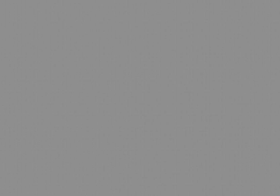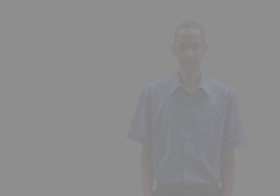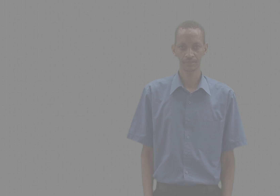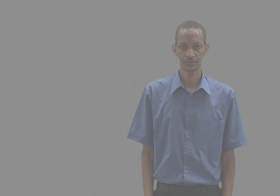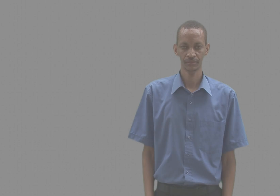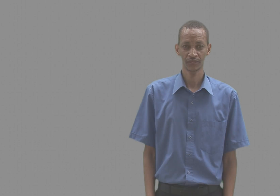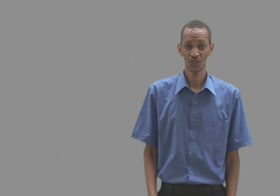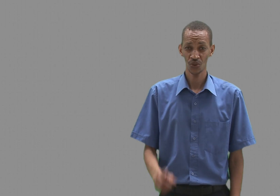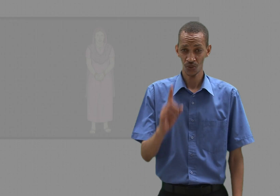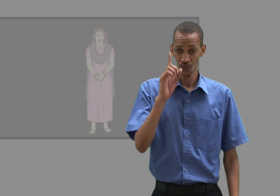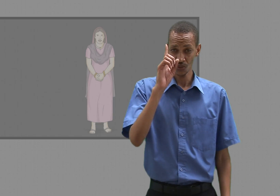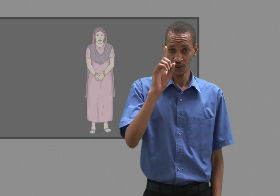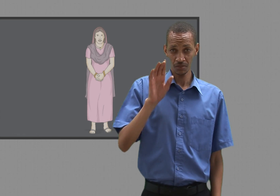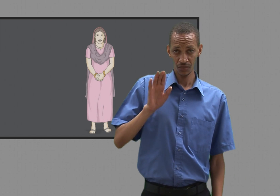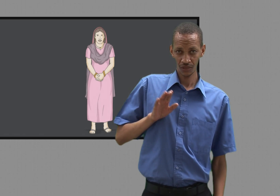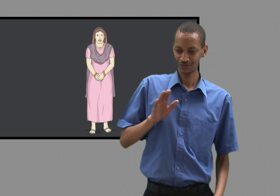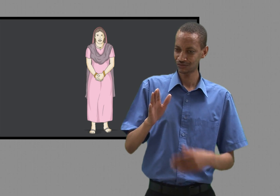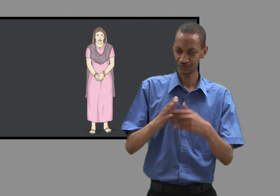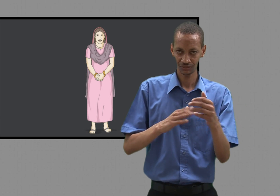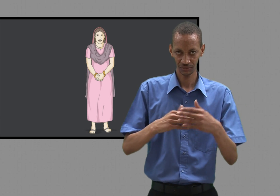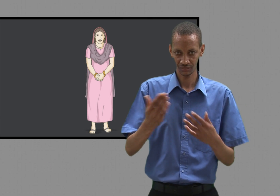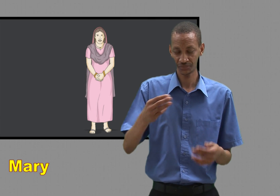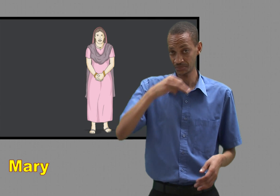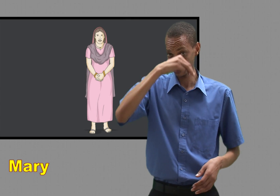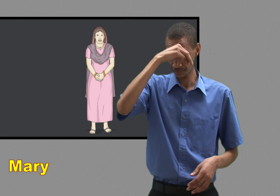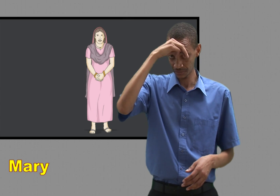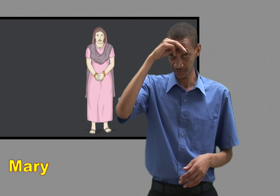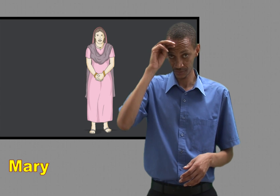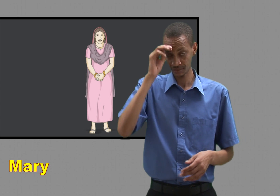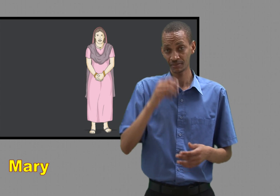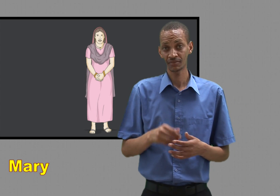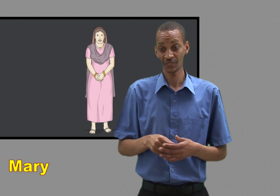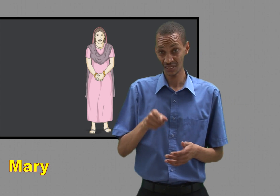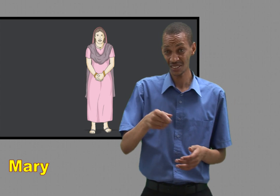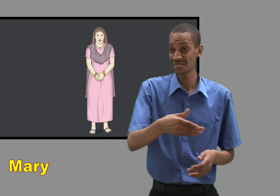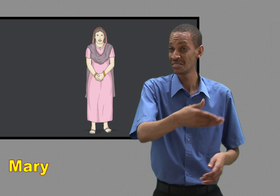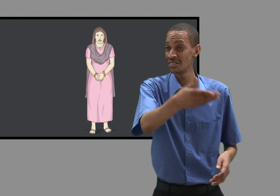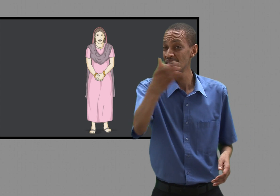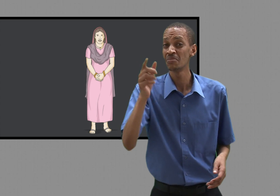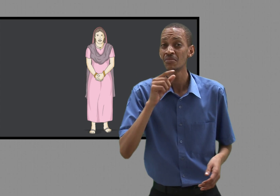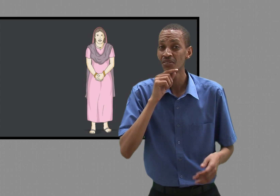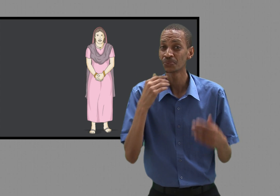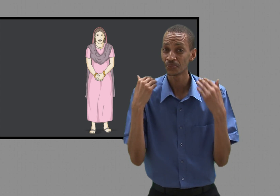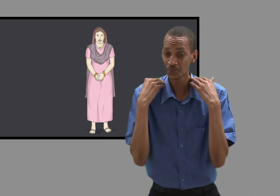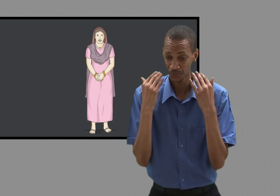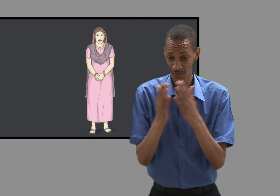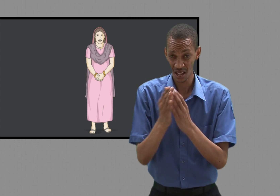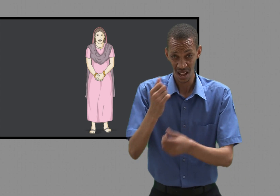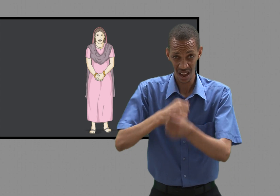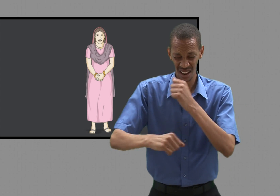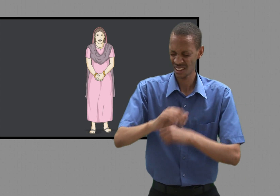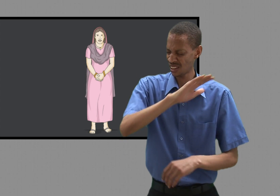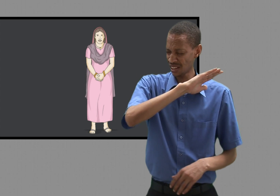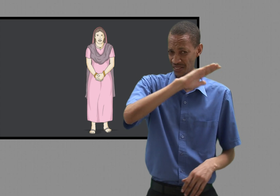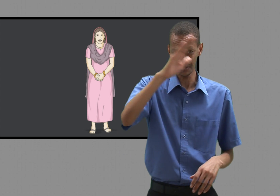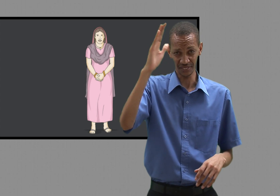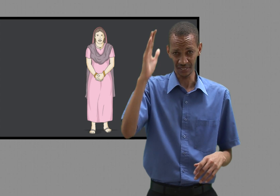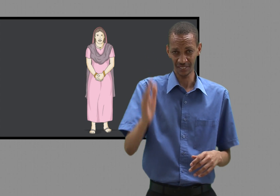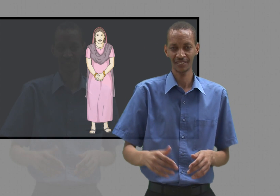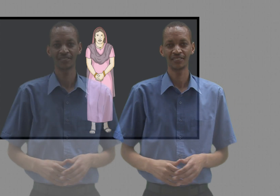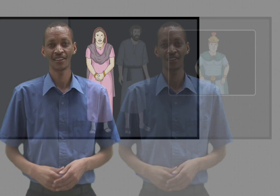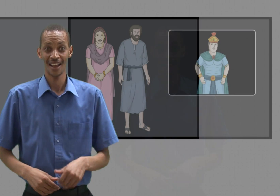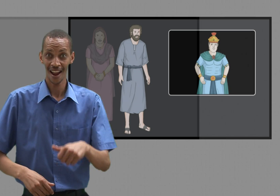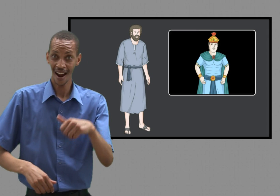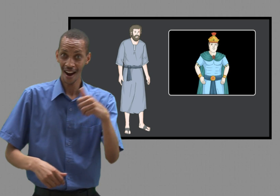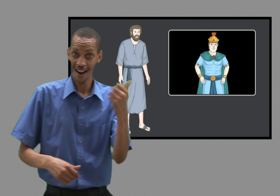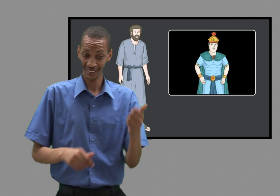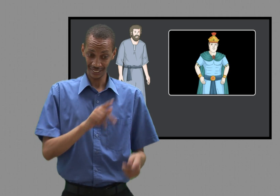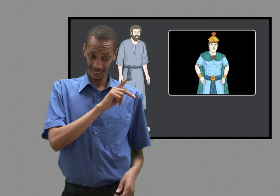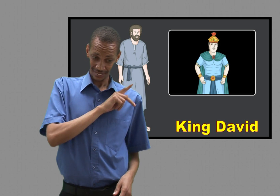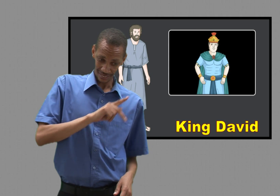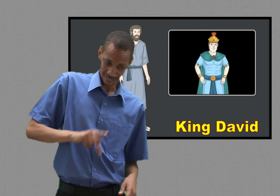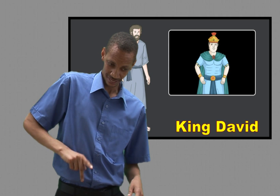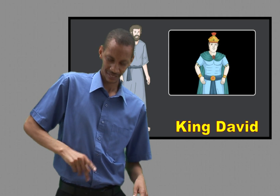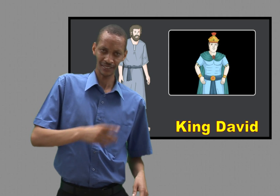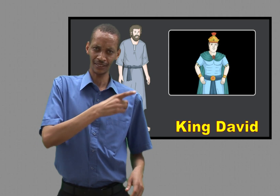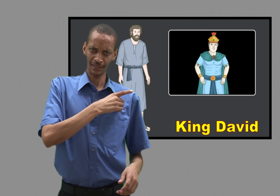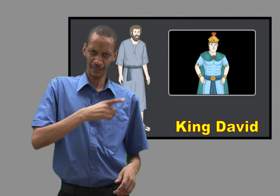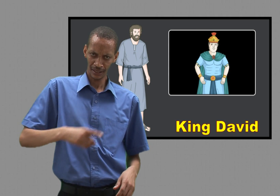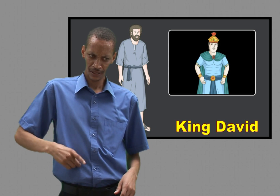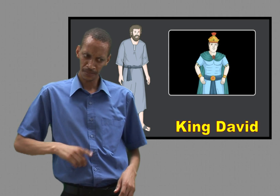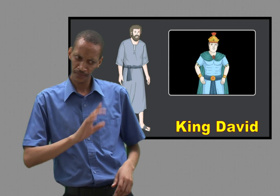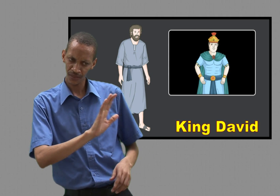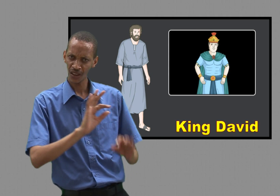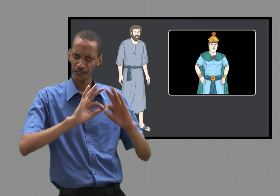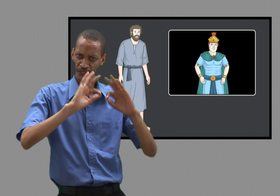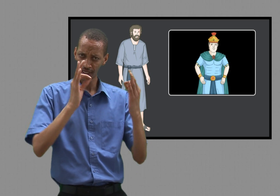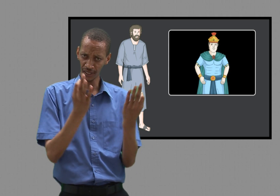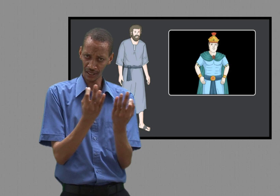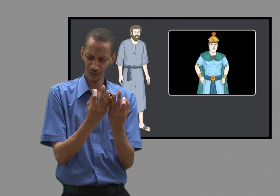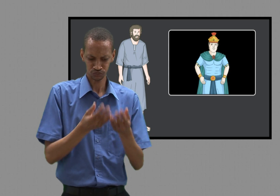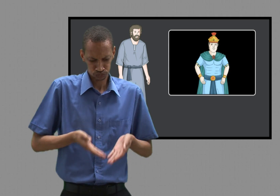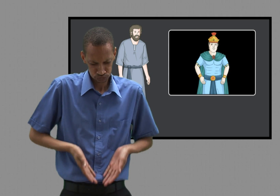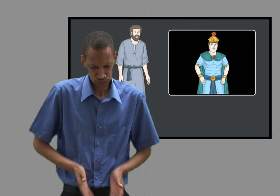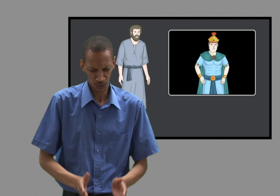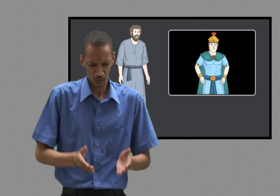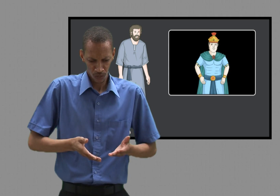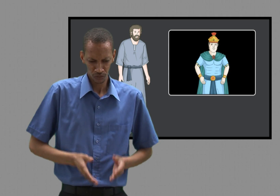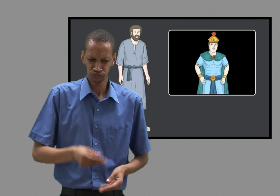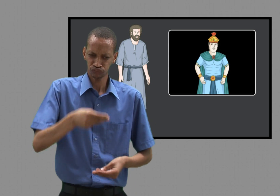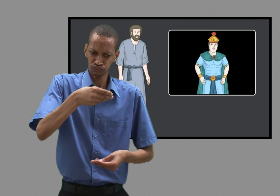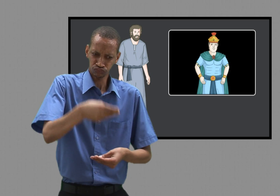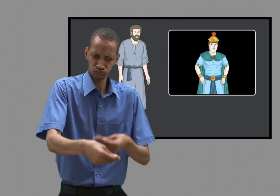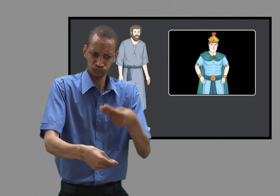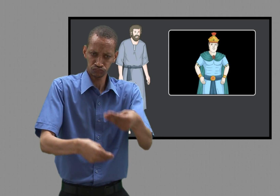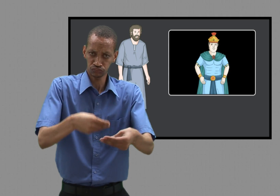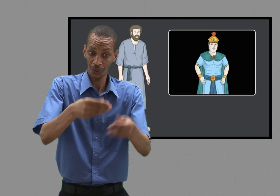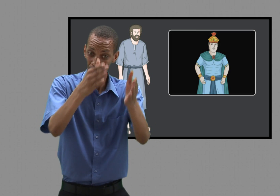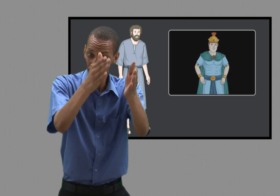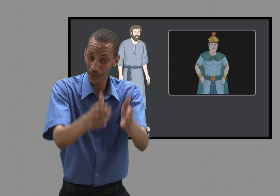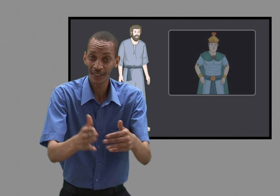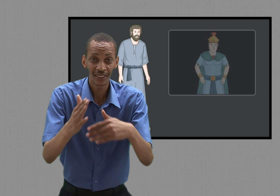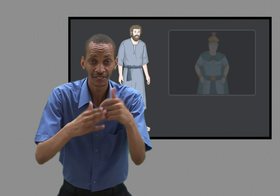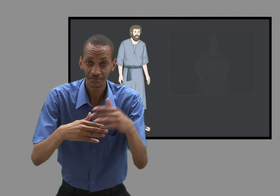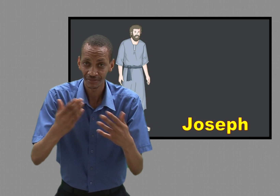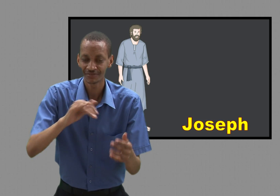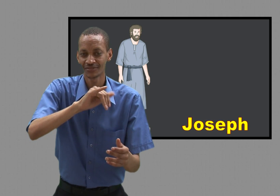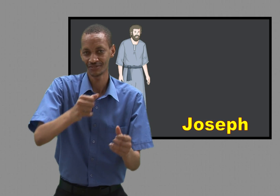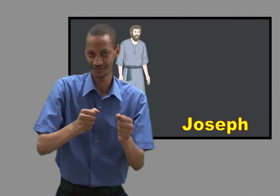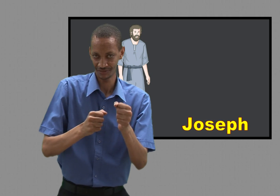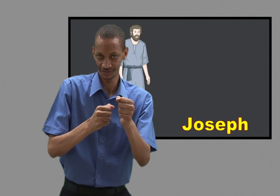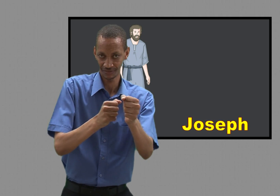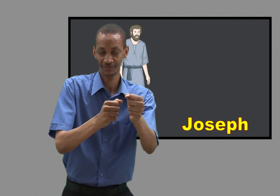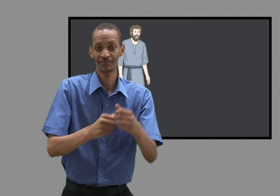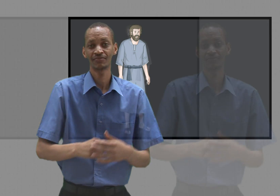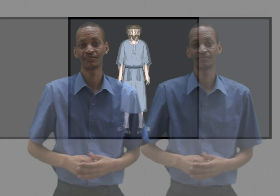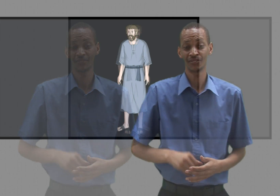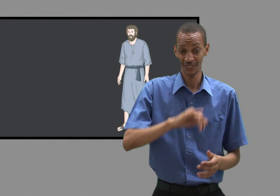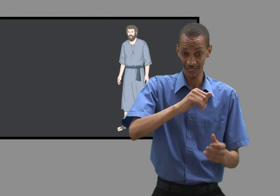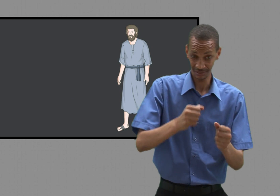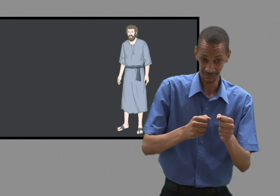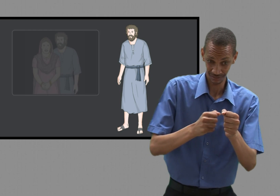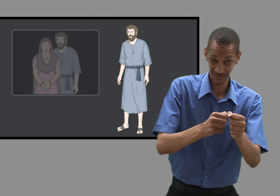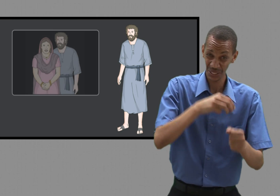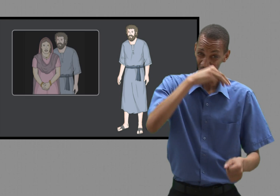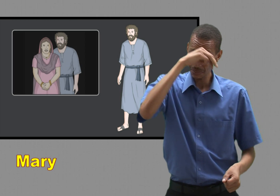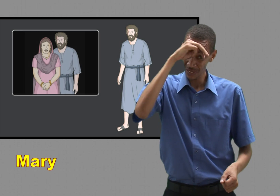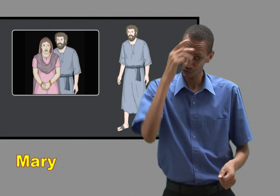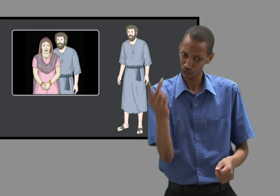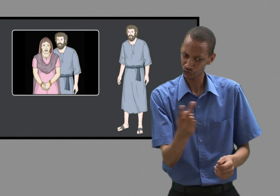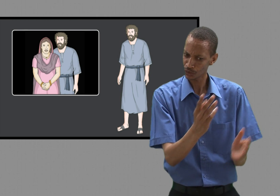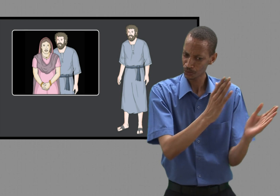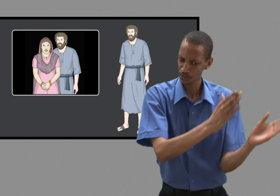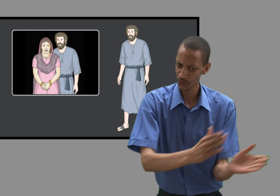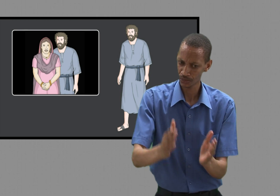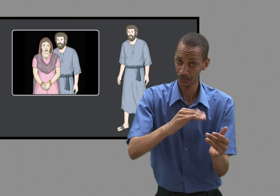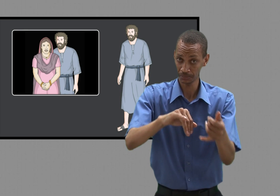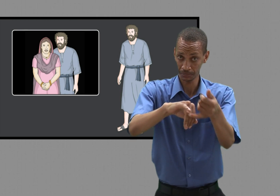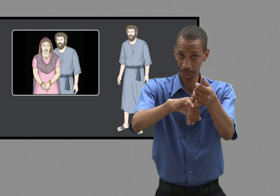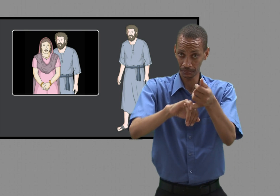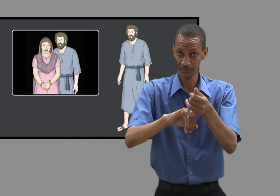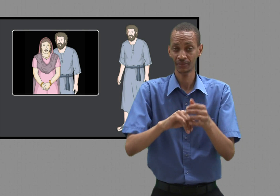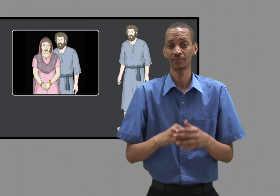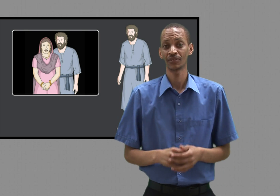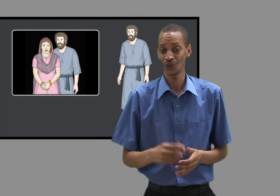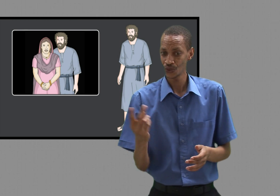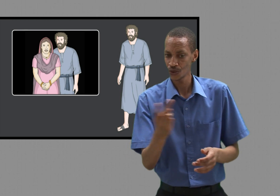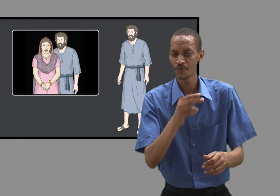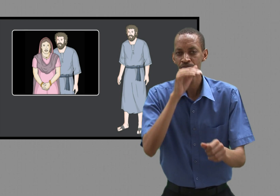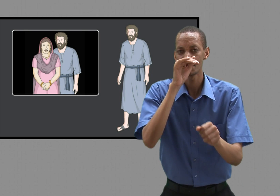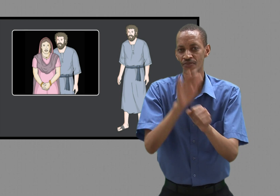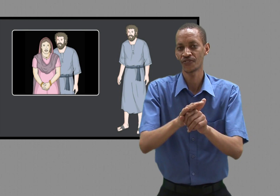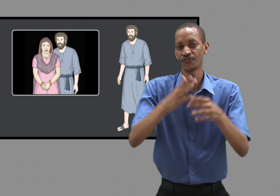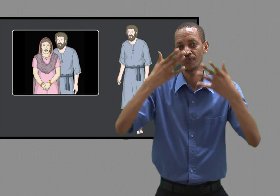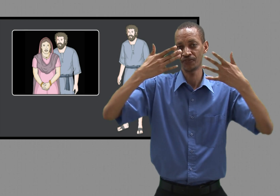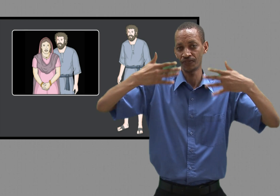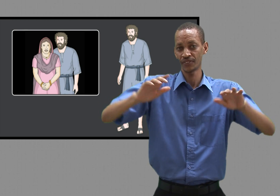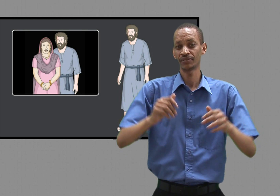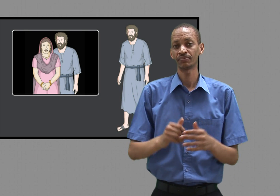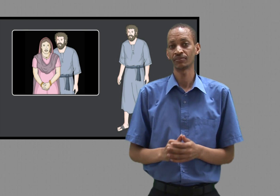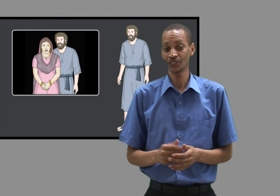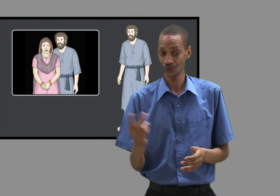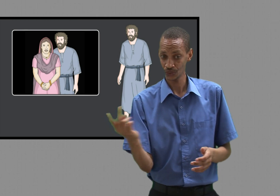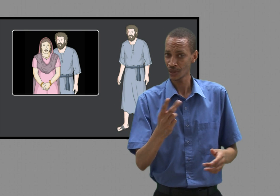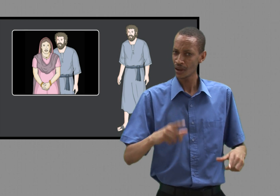This is how the birth of Jesus Christ came about: His mother Mary was pledged in marriage to Joseph, but before they came together, she was found to be with child through the Holy Spirit. Because Joseph her husband was a righteous man and was unwilling to disgrace her publicly, he resolved to divorce her quietly. But after he had pondered these things, an angel of the Lord appeared to him in a dream and said, “Joseph, son of David, do not be afraid to embrace Mary as your wife, for the One conceived in her is from the Holy Spirit. She will give birth to a Son, and you are to give Him the name Jesus, because He will save His people from their sins.”